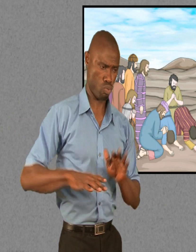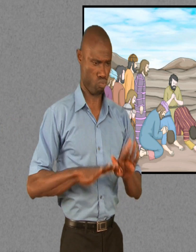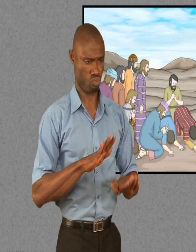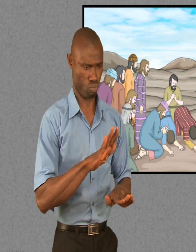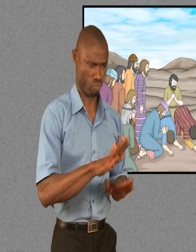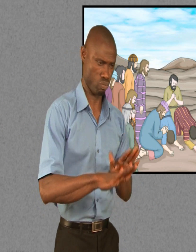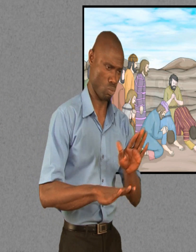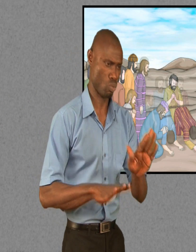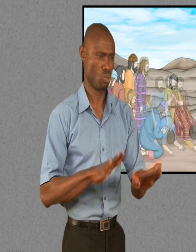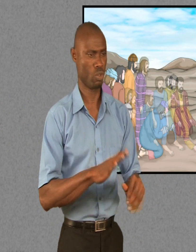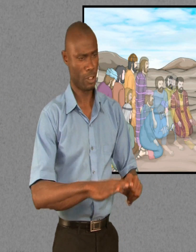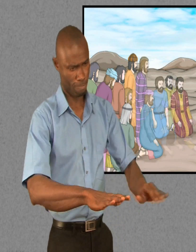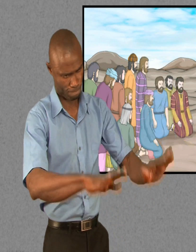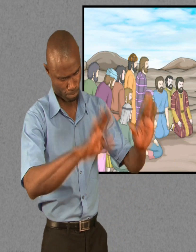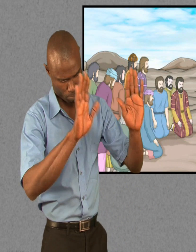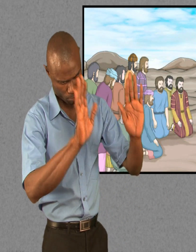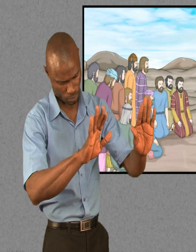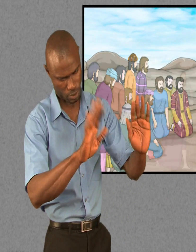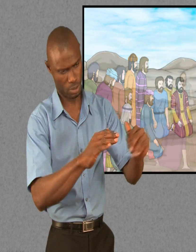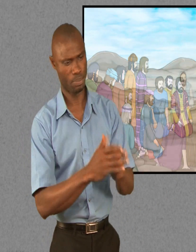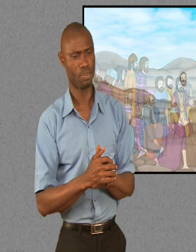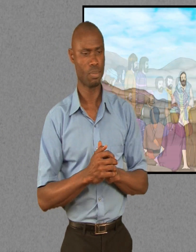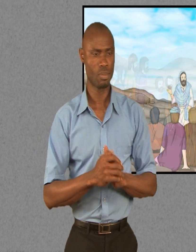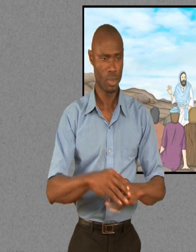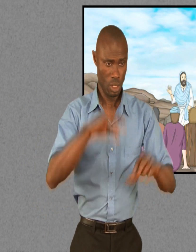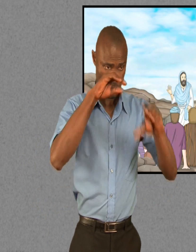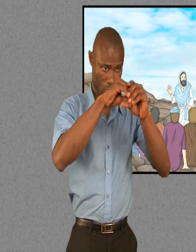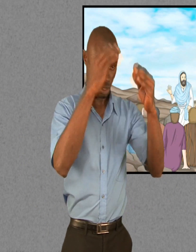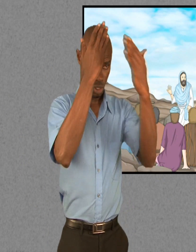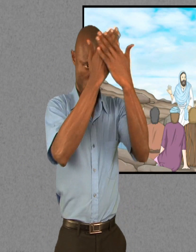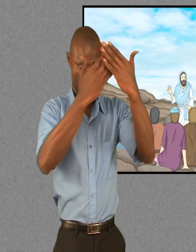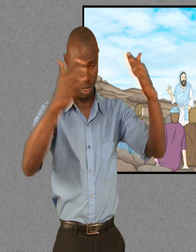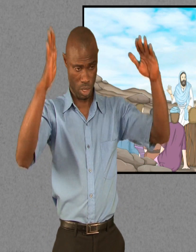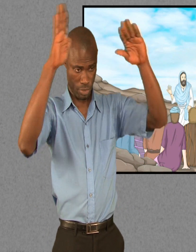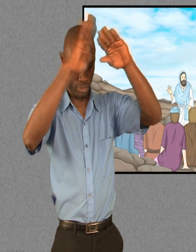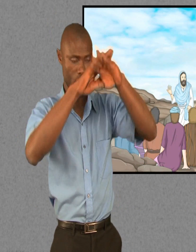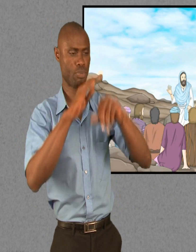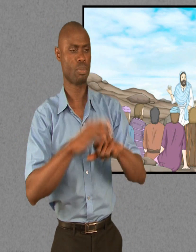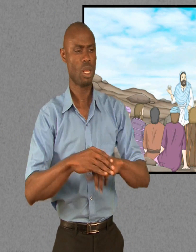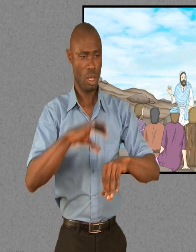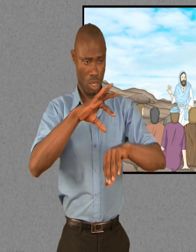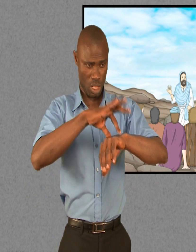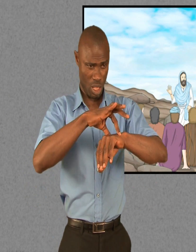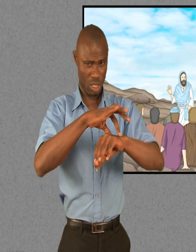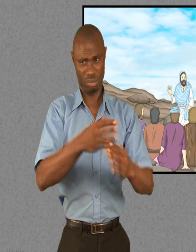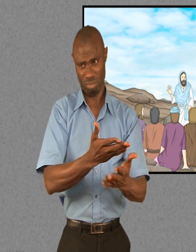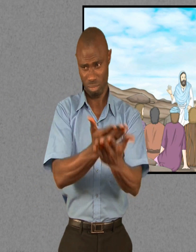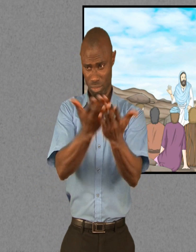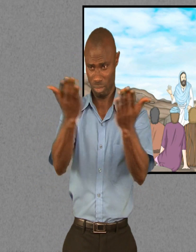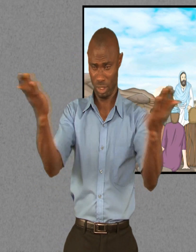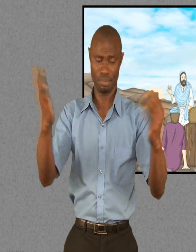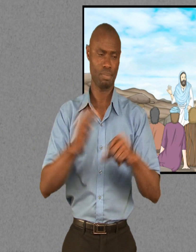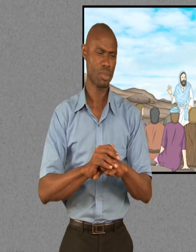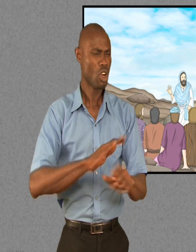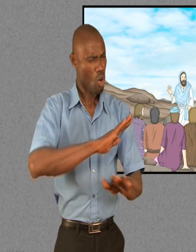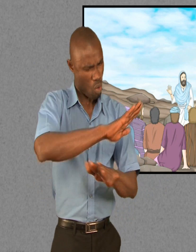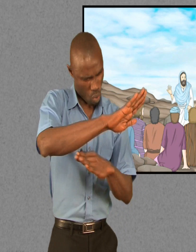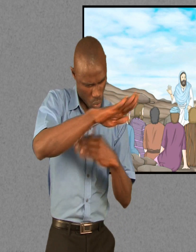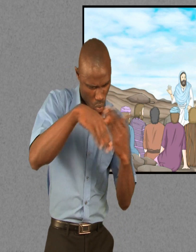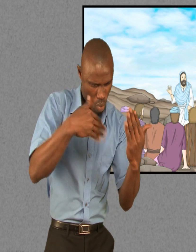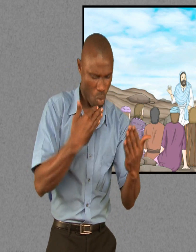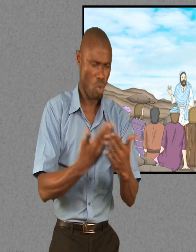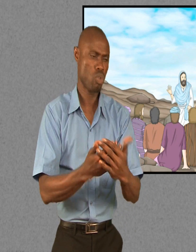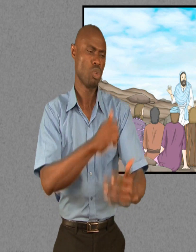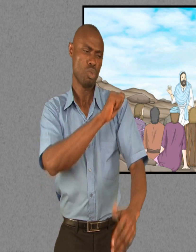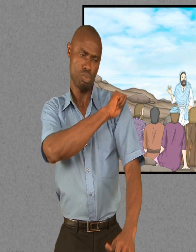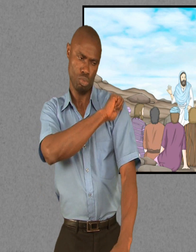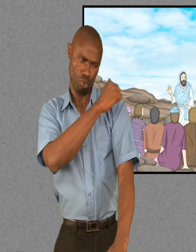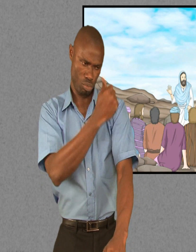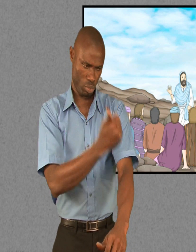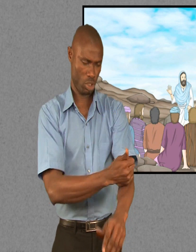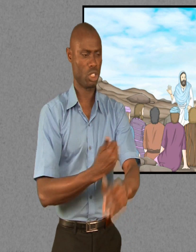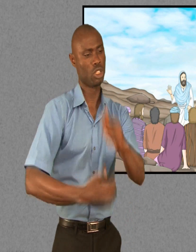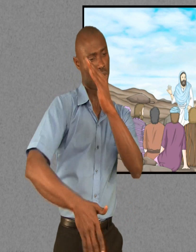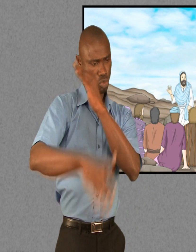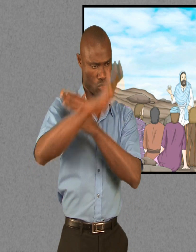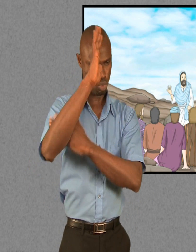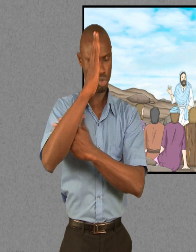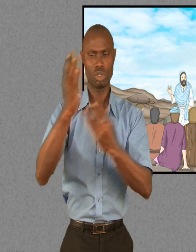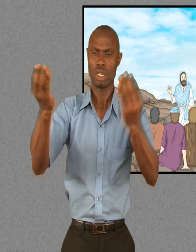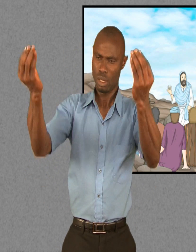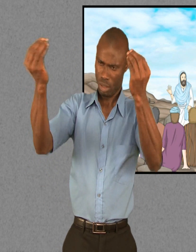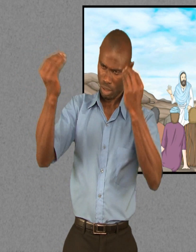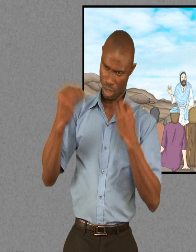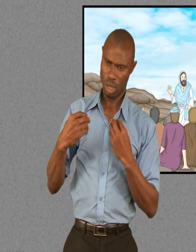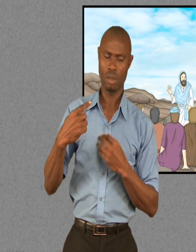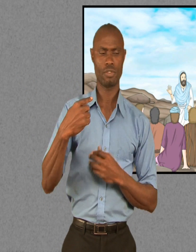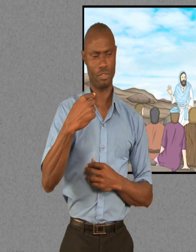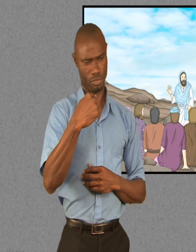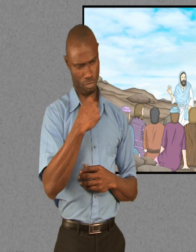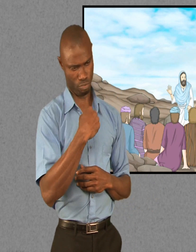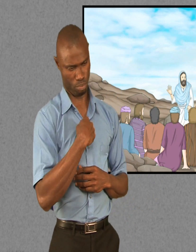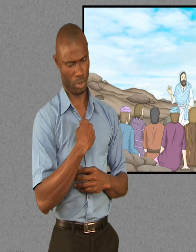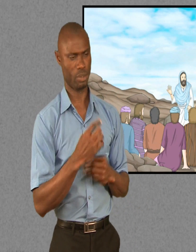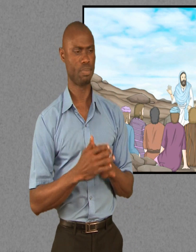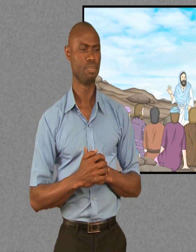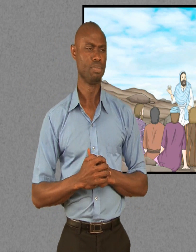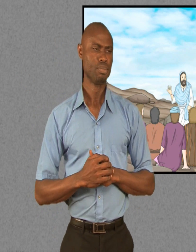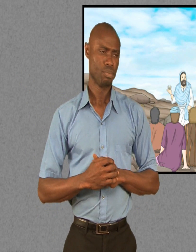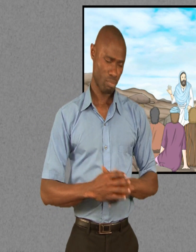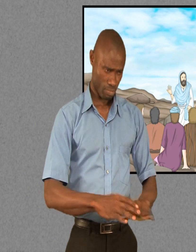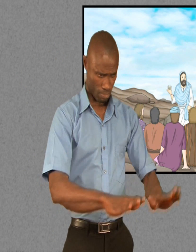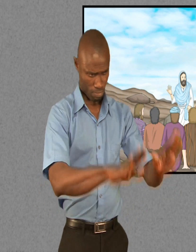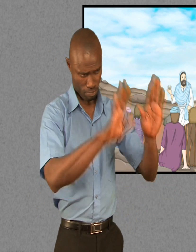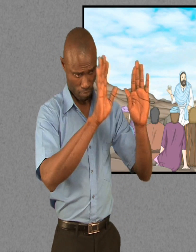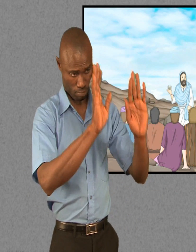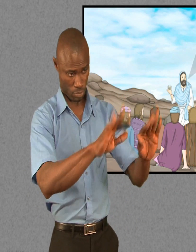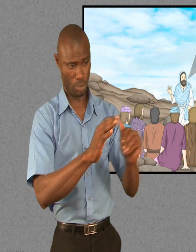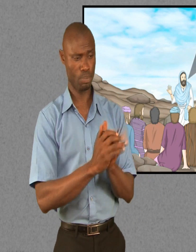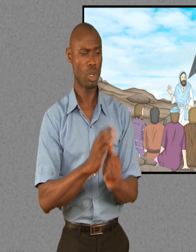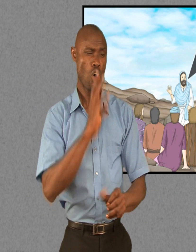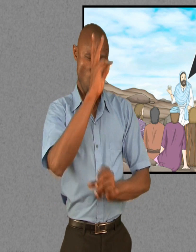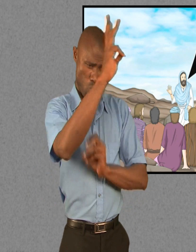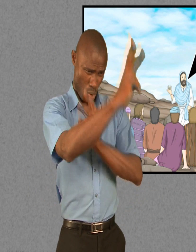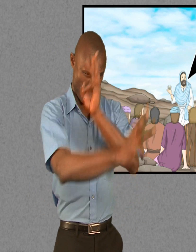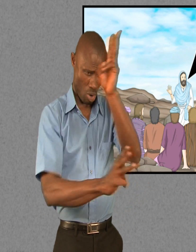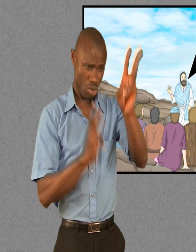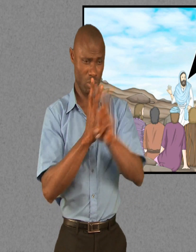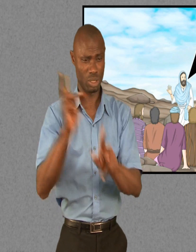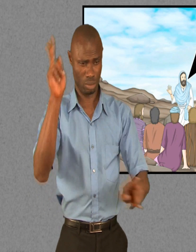Then Jesus came to them and said, “All authority in heaven and on earth has been given to Me.